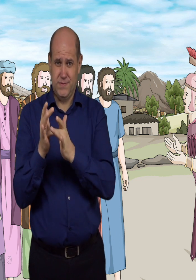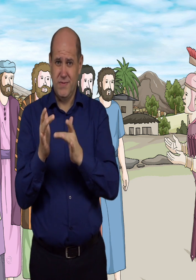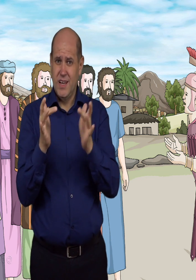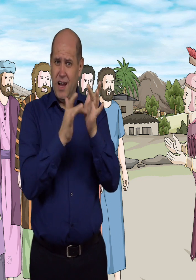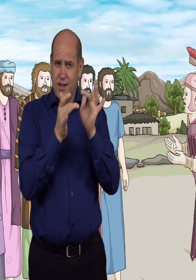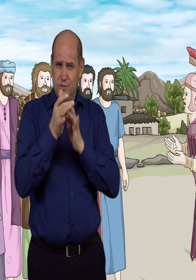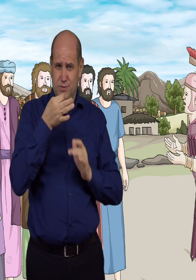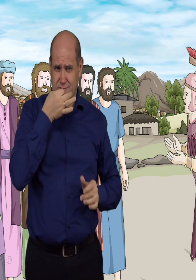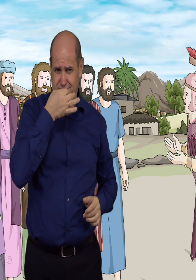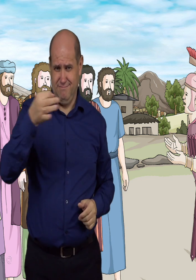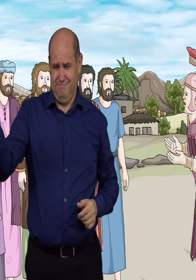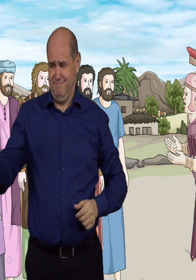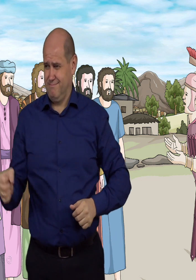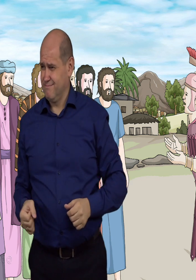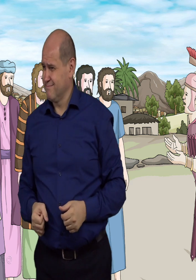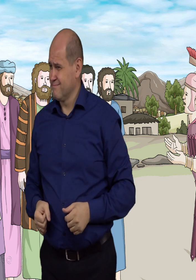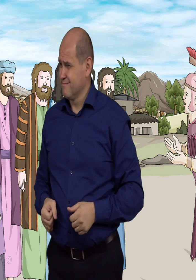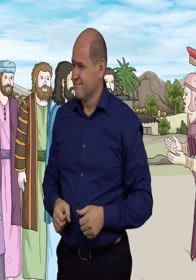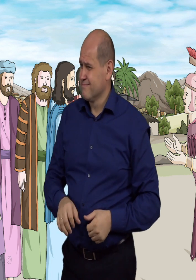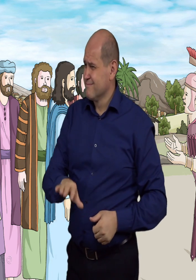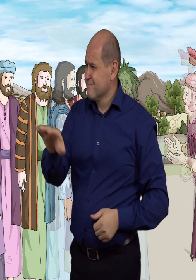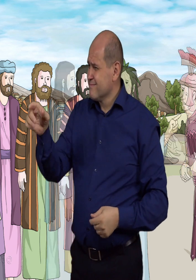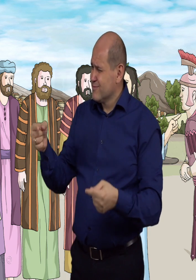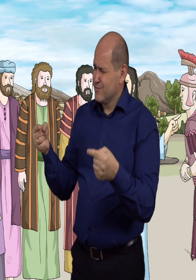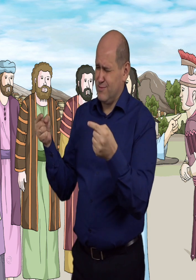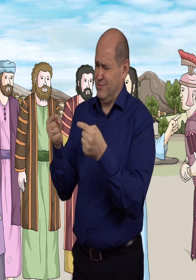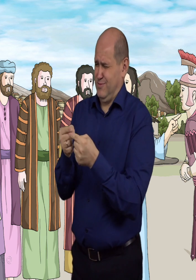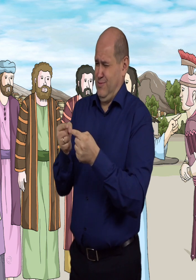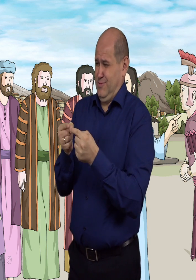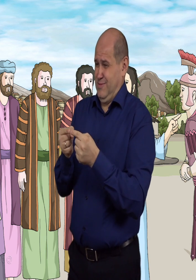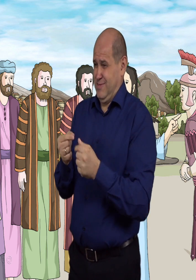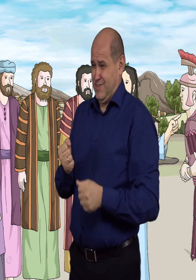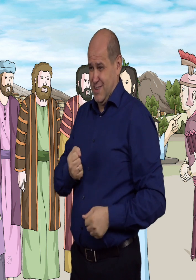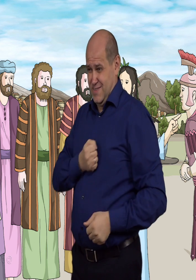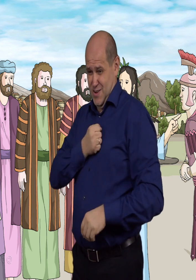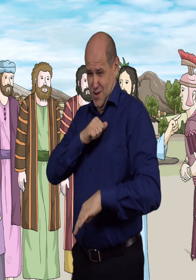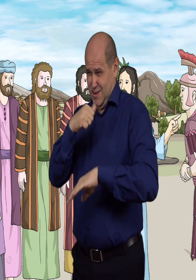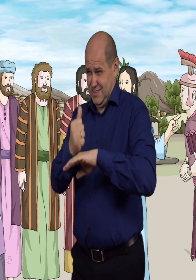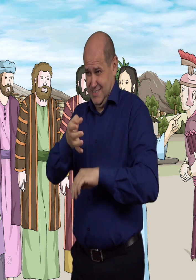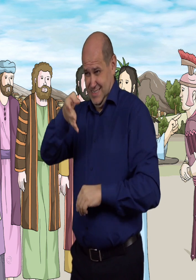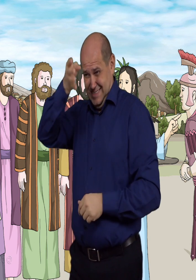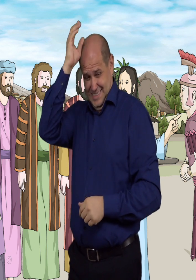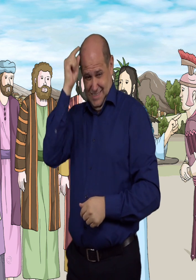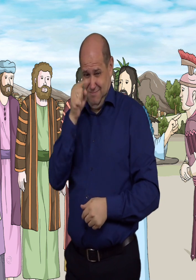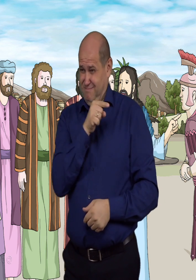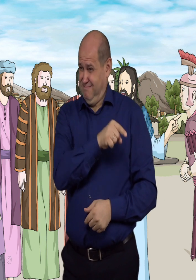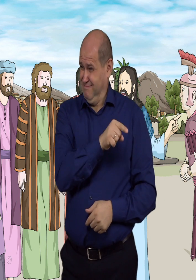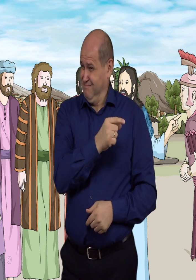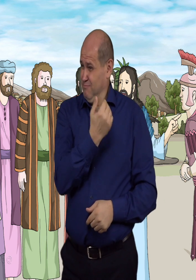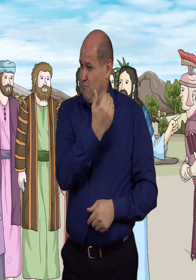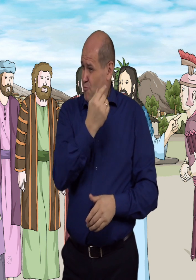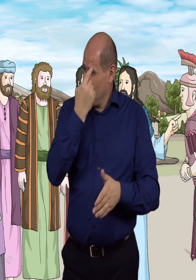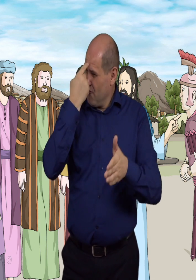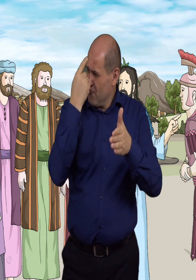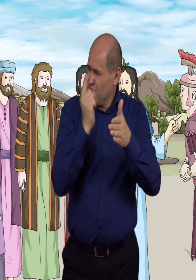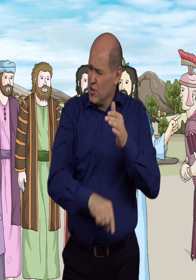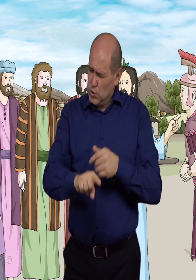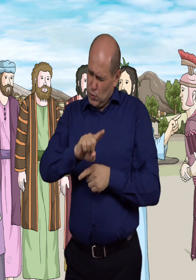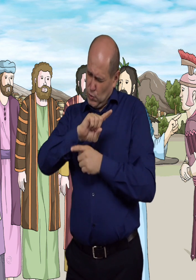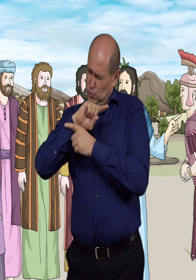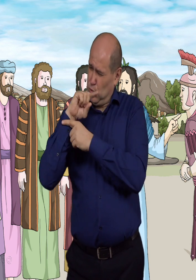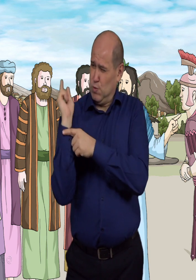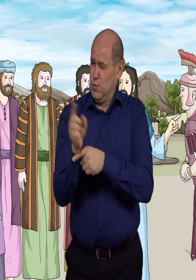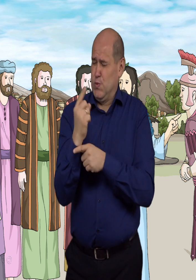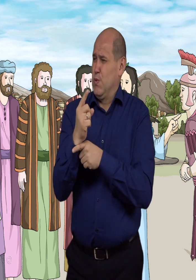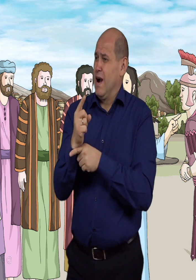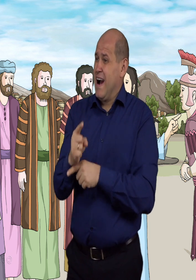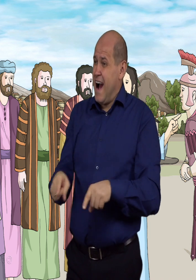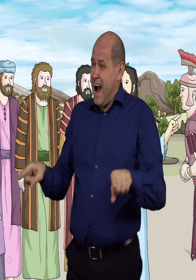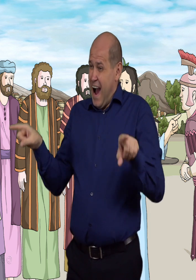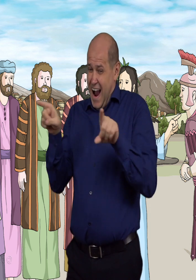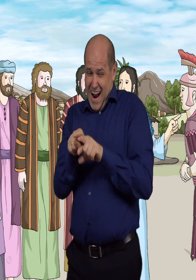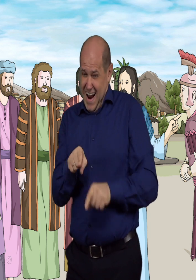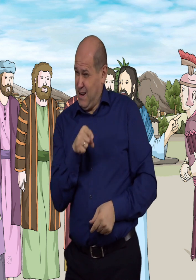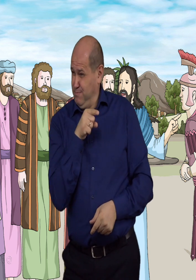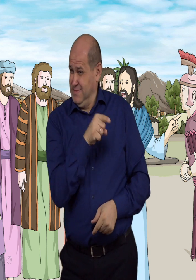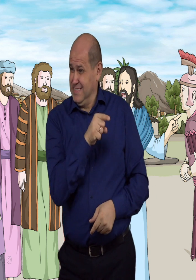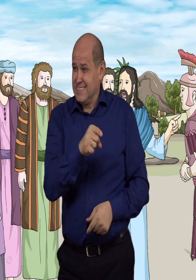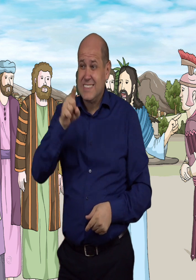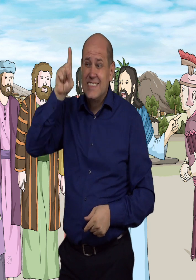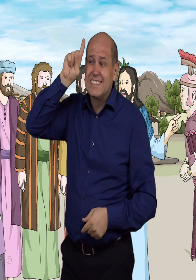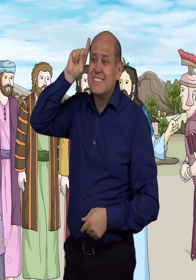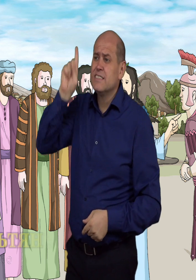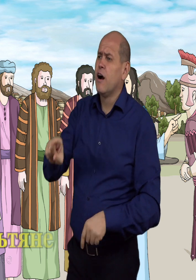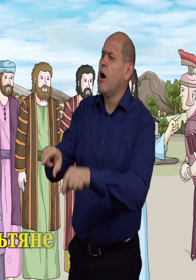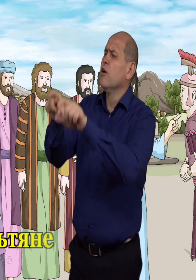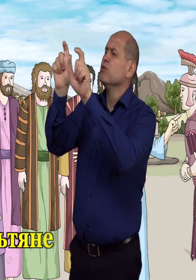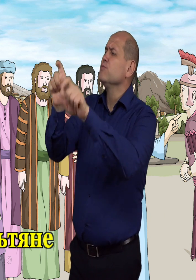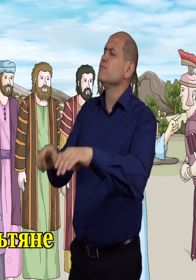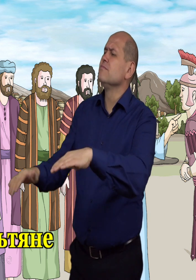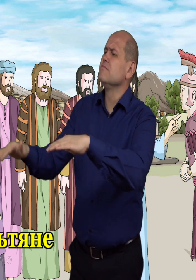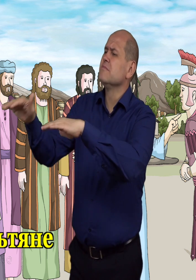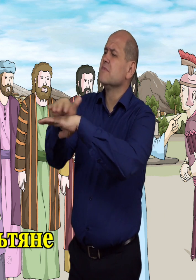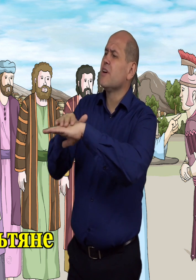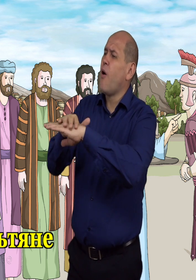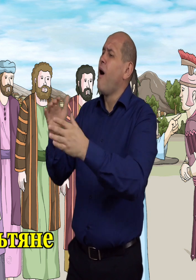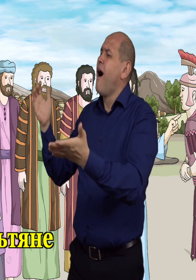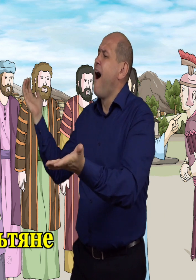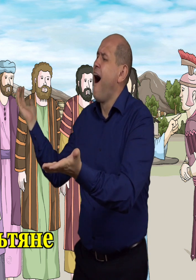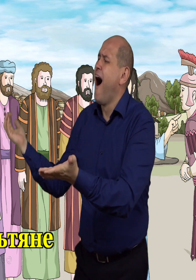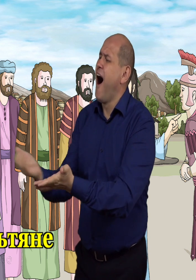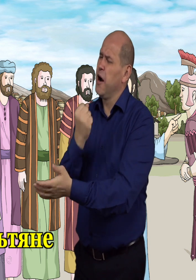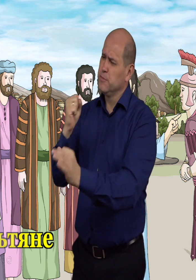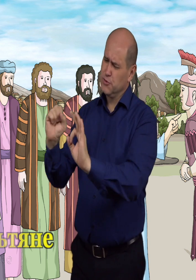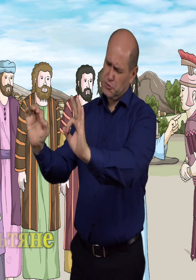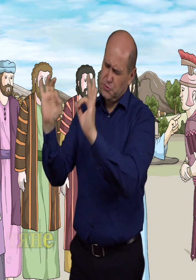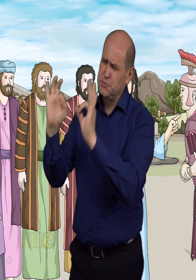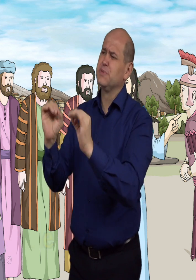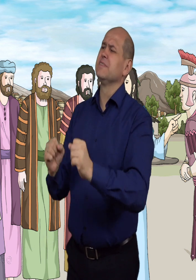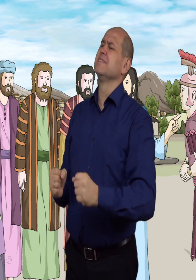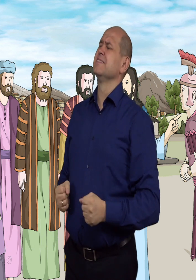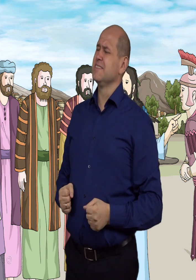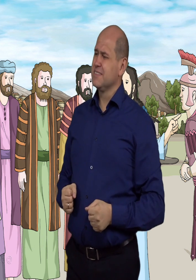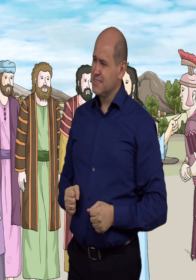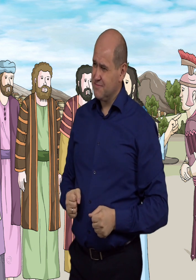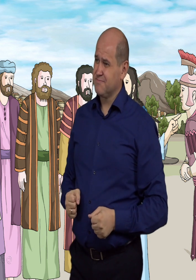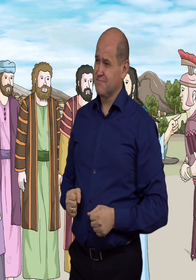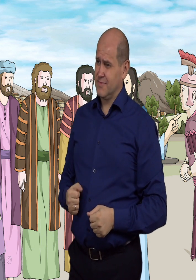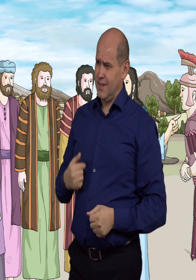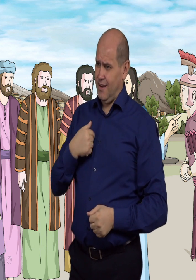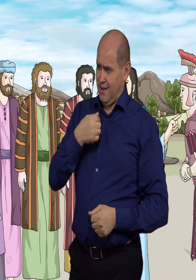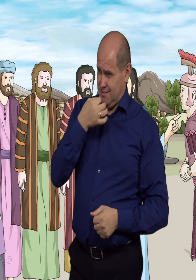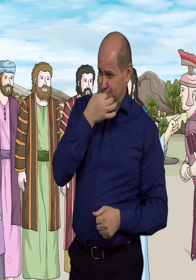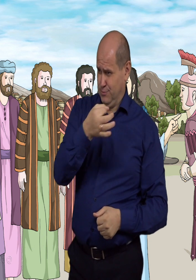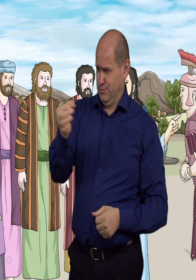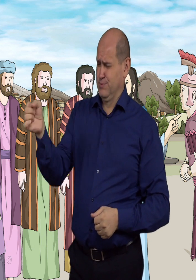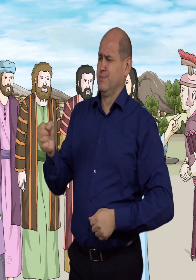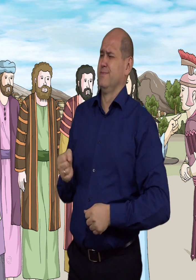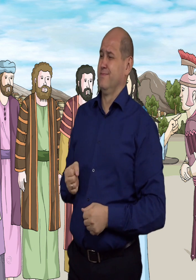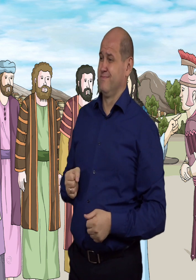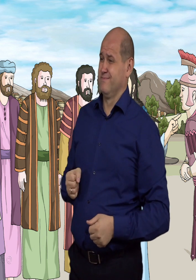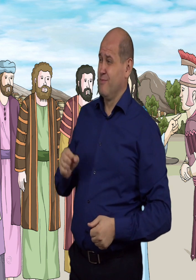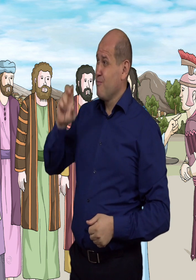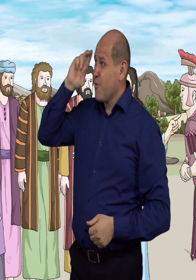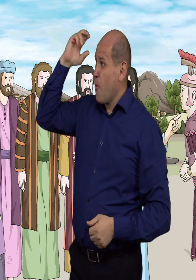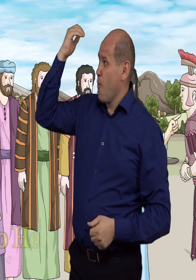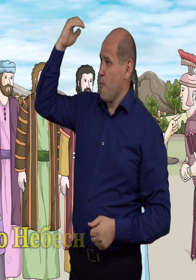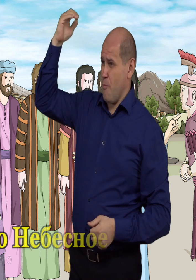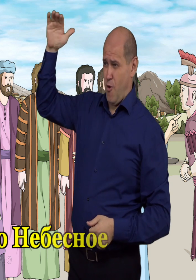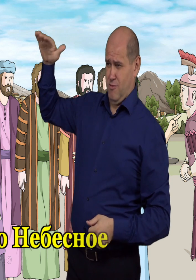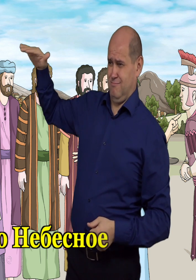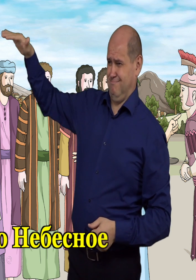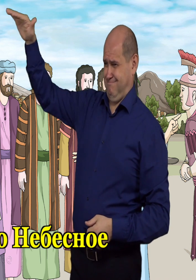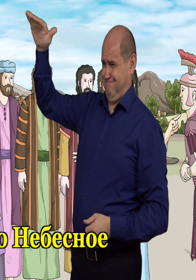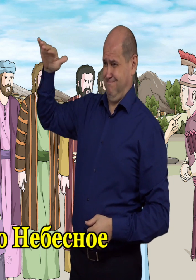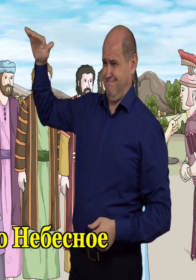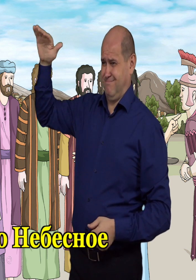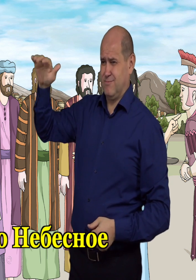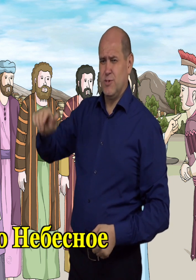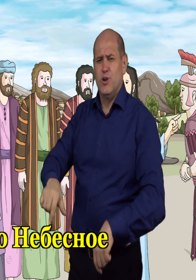When Jesus heard this, He marveled and said to those following Him, “Truly I tell you, I have not found anyone in Israel with such great faith.